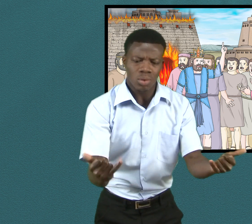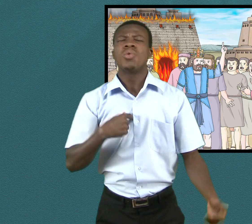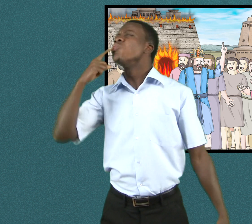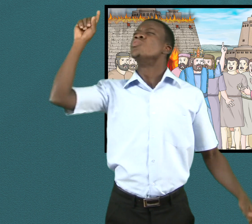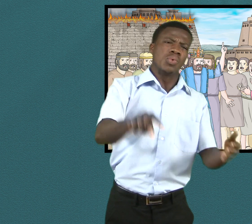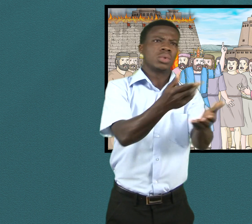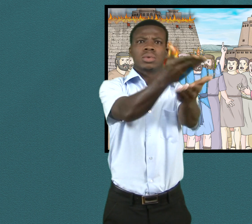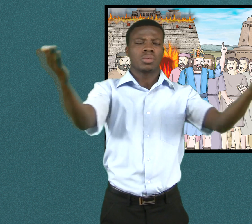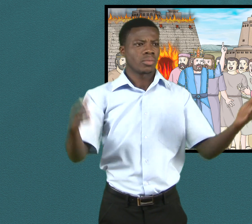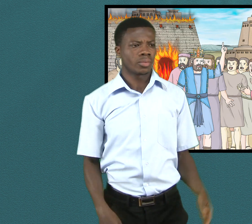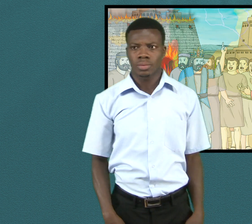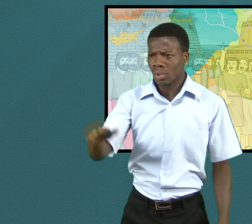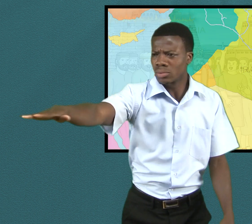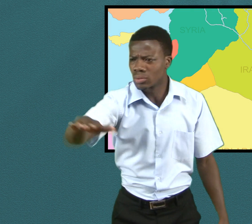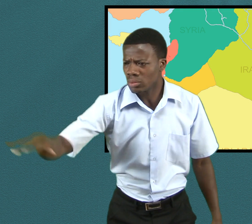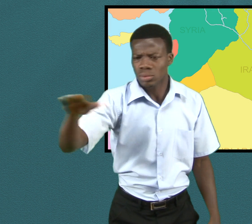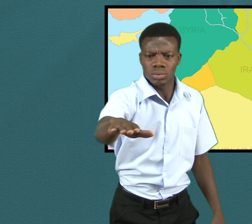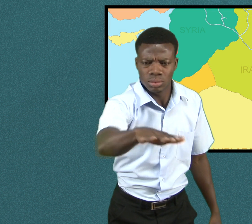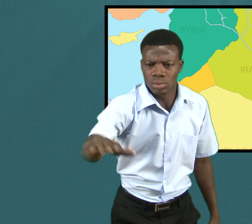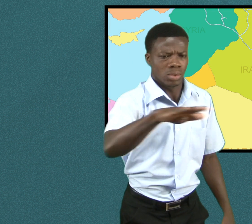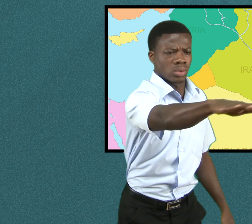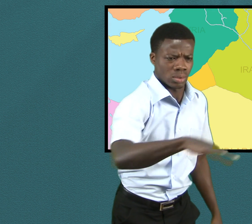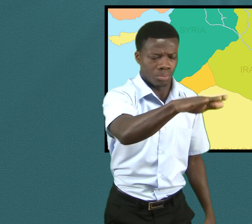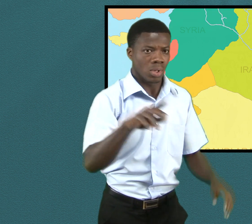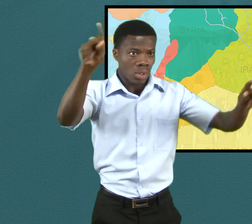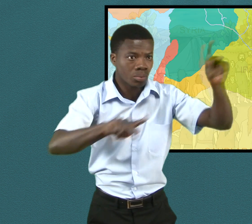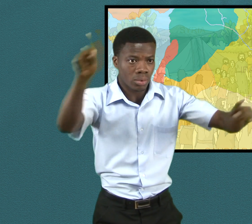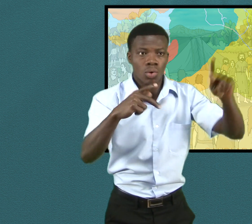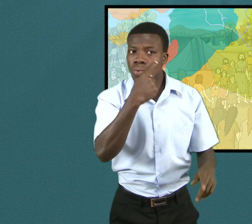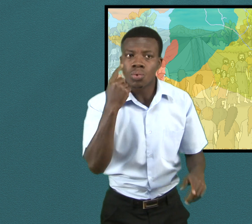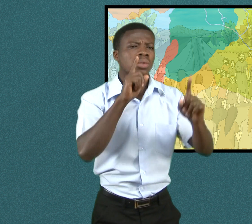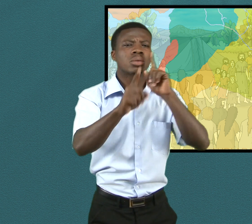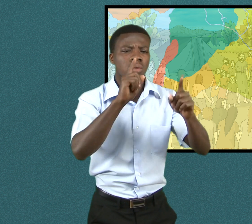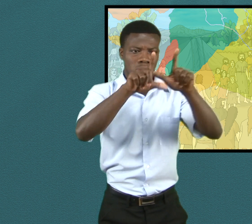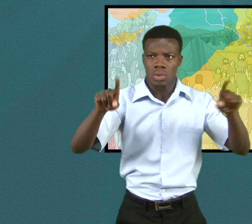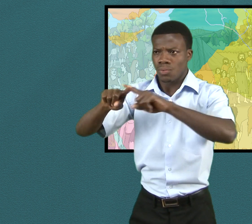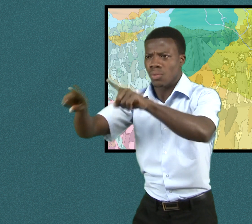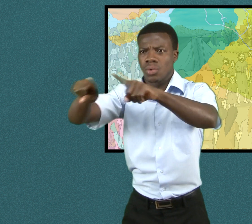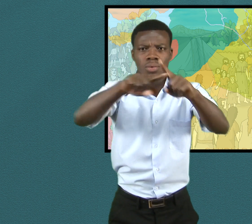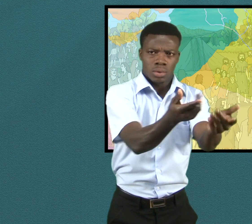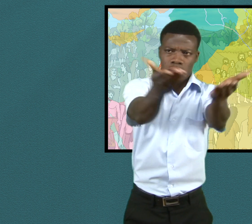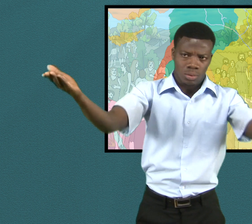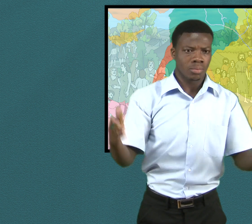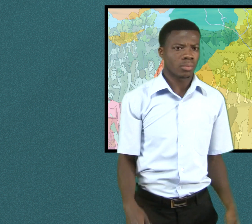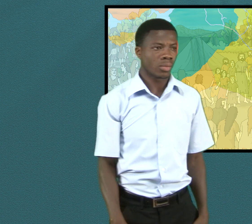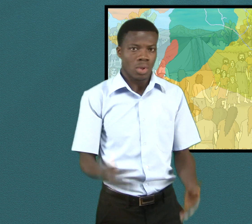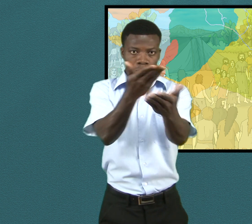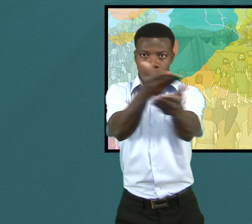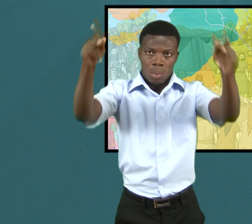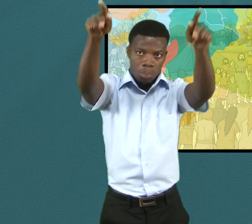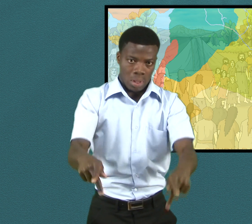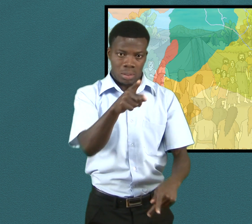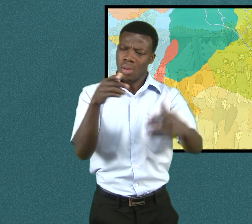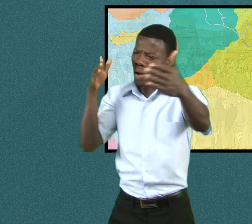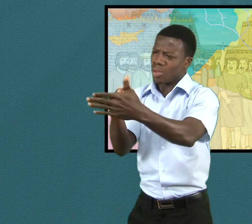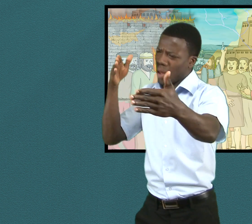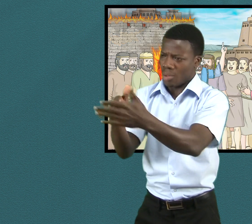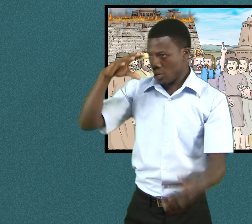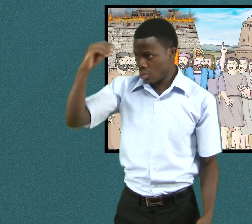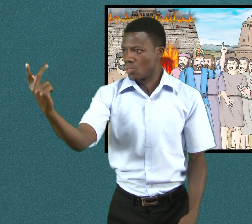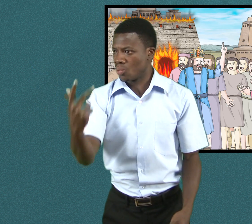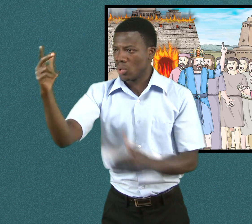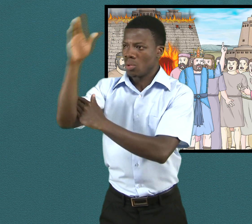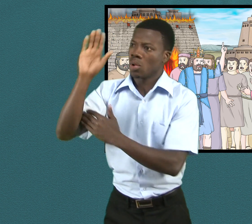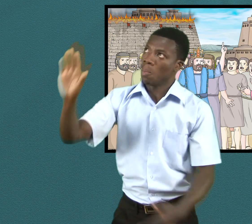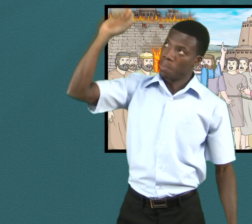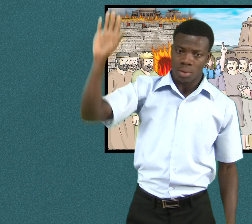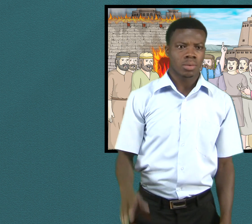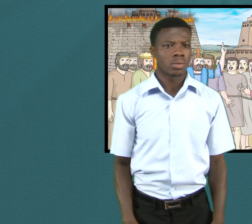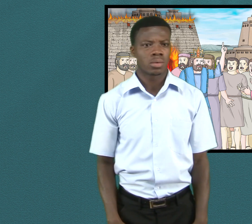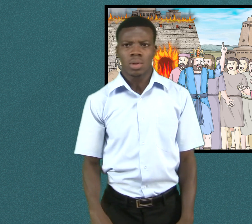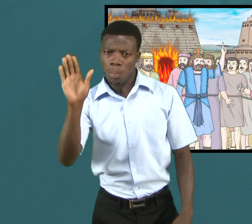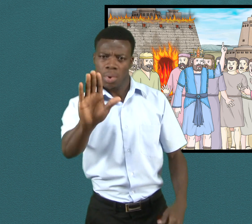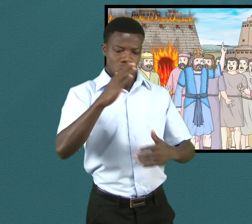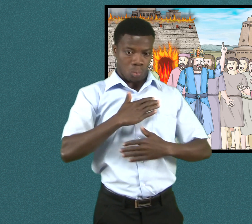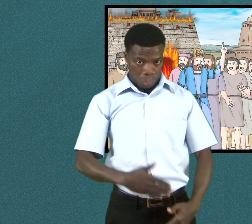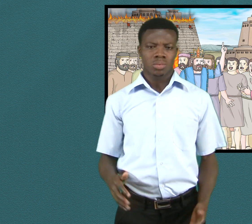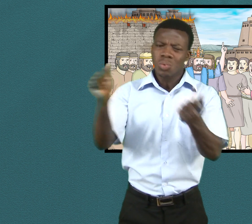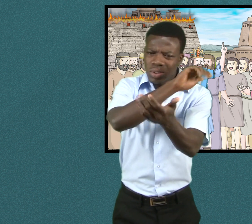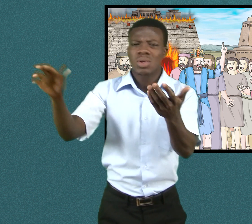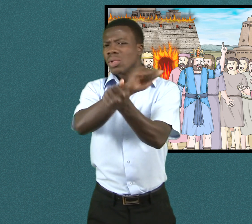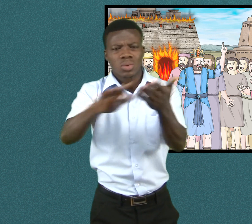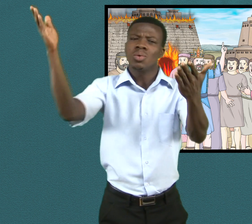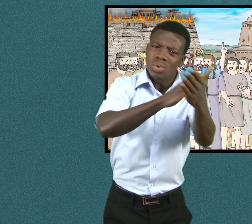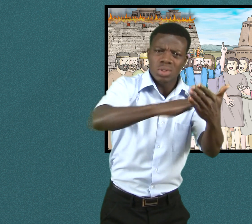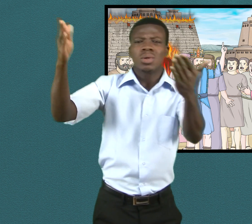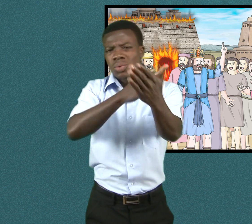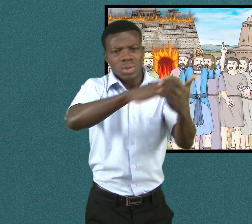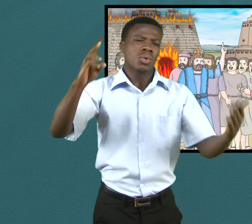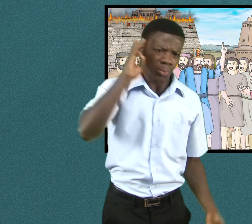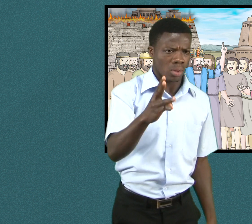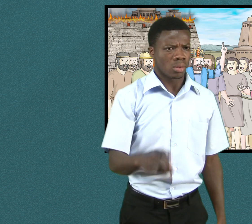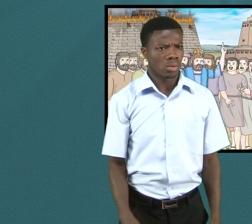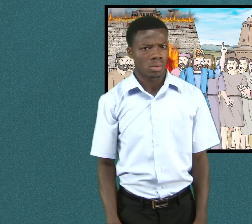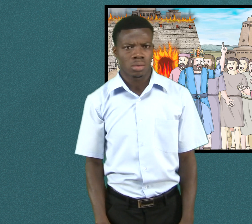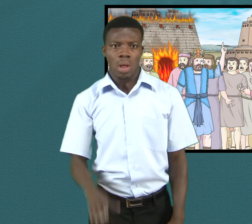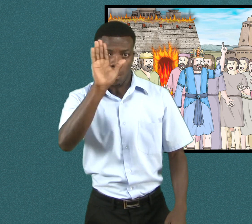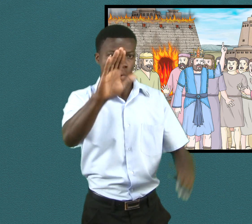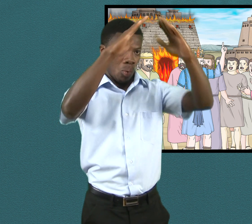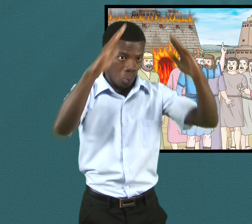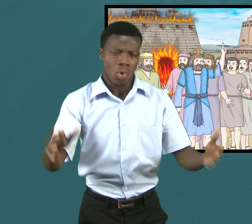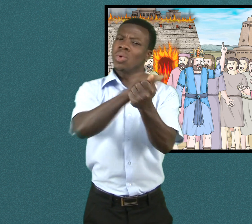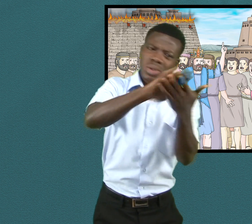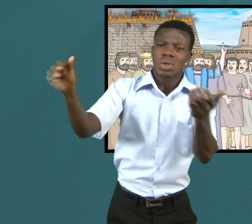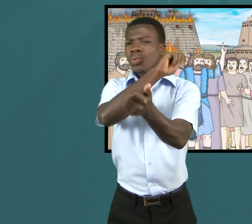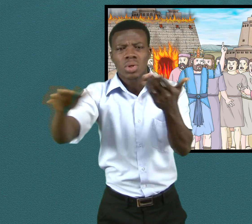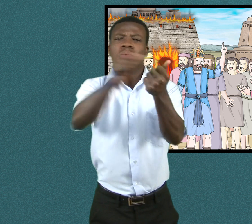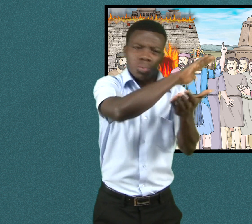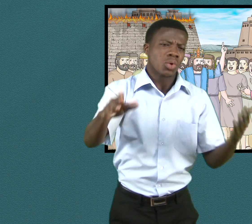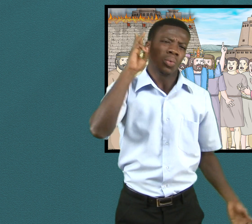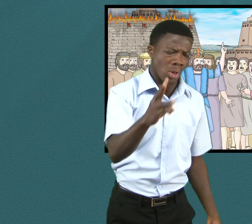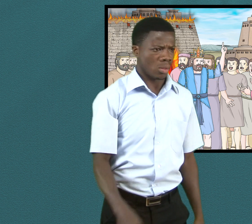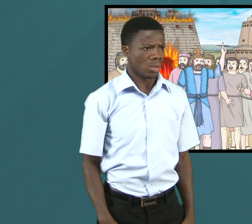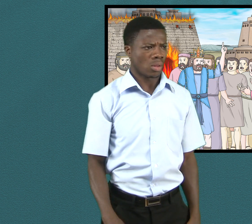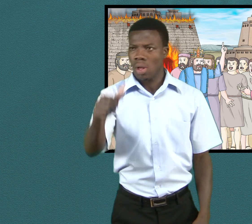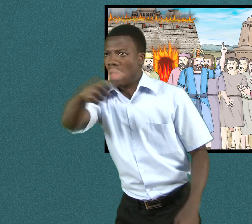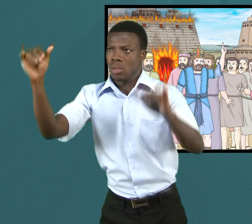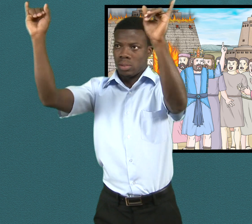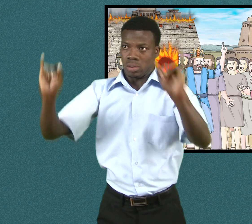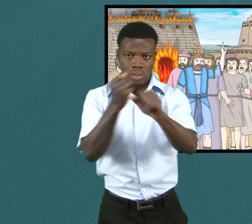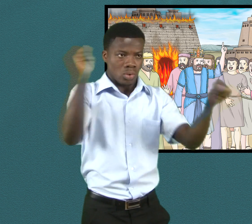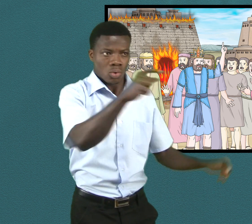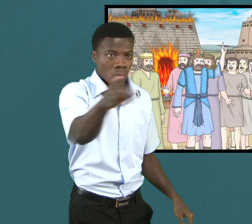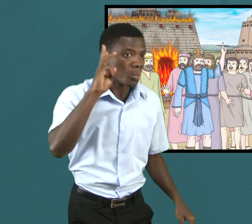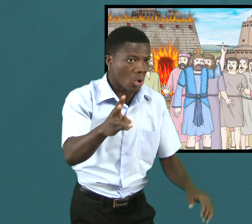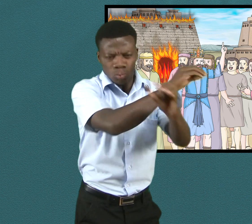Therefore I decree that the people of any nation or language who say anything offensive against the God of Shadrach, Meshach, and Abednego will be cut into pieces and their houses reduced to rubble.